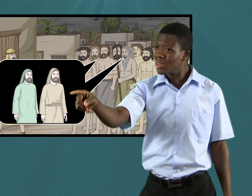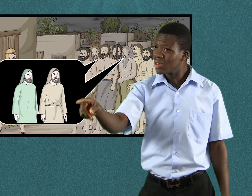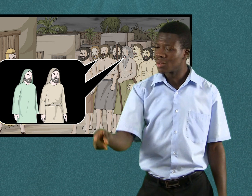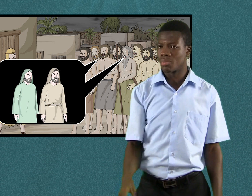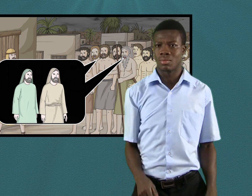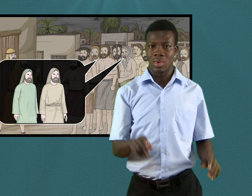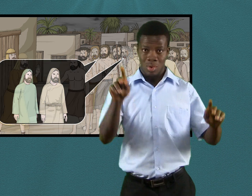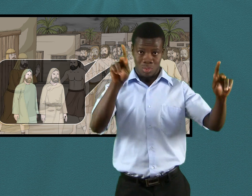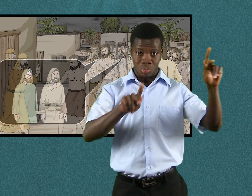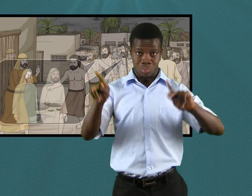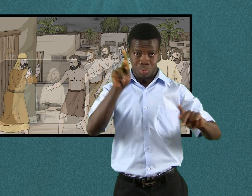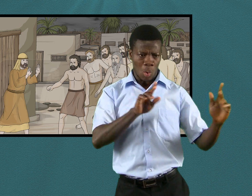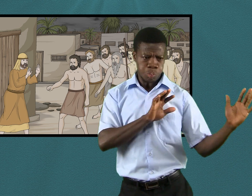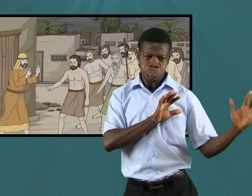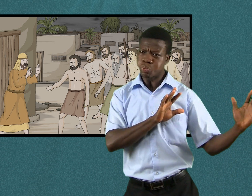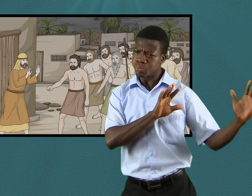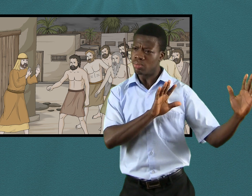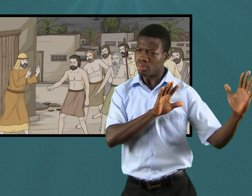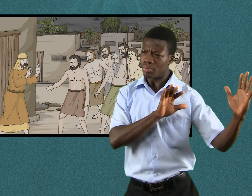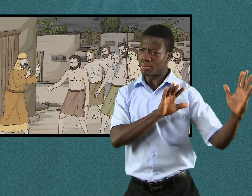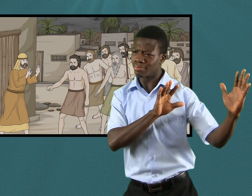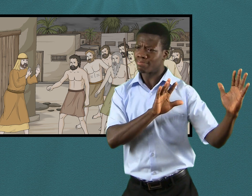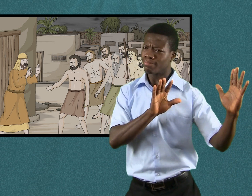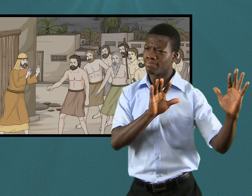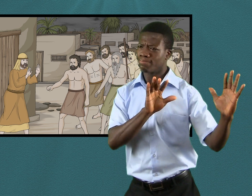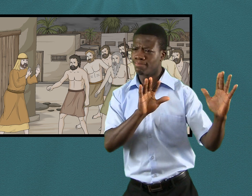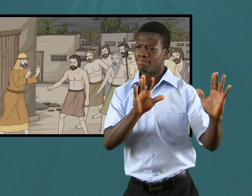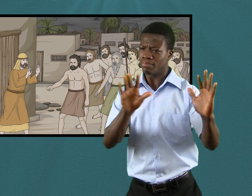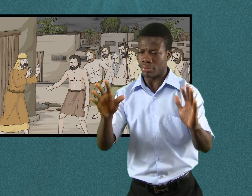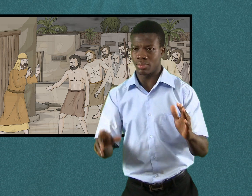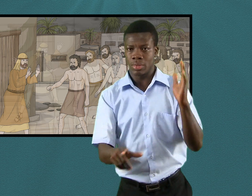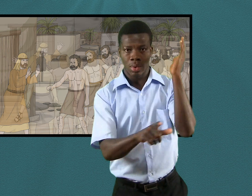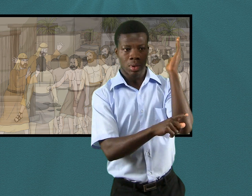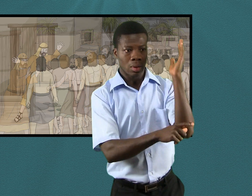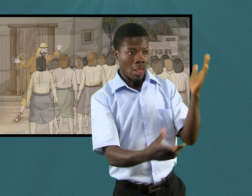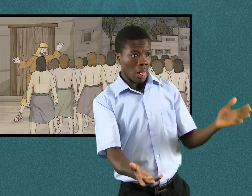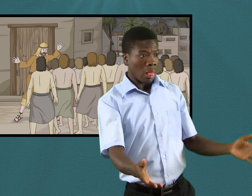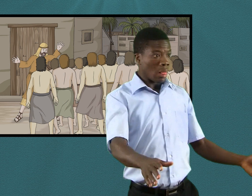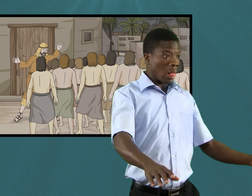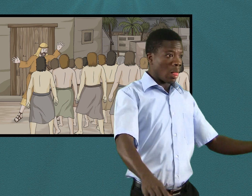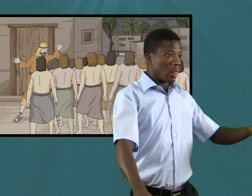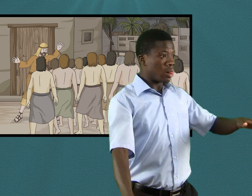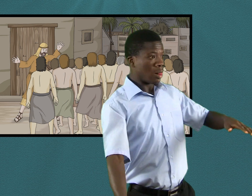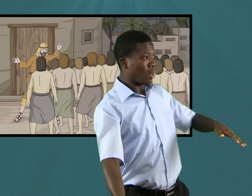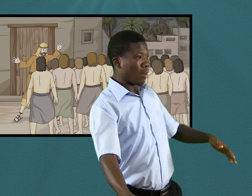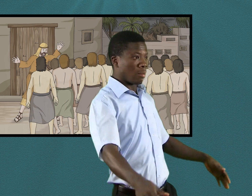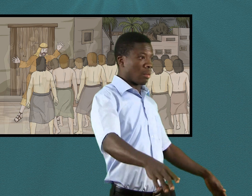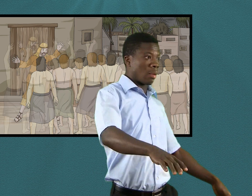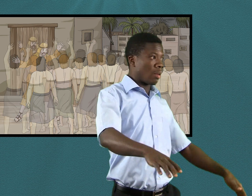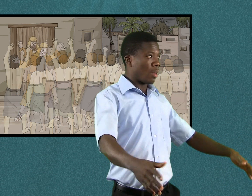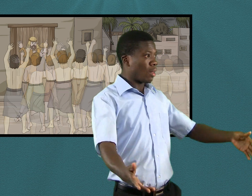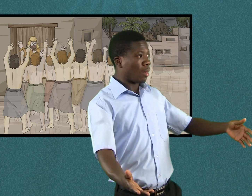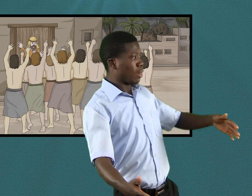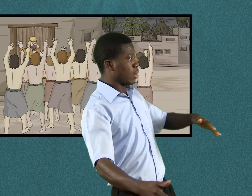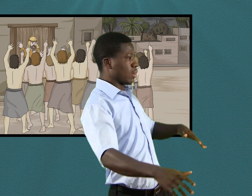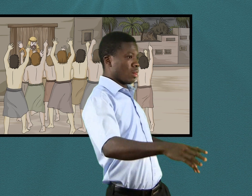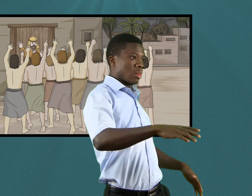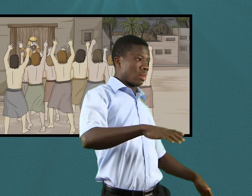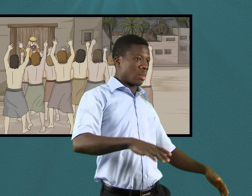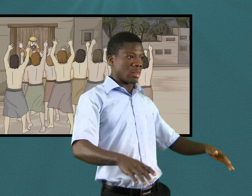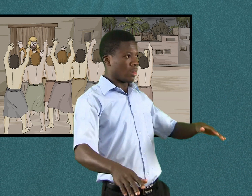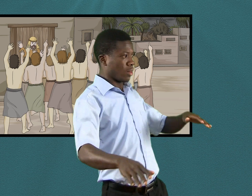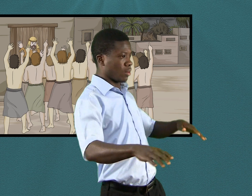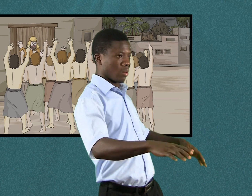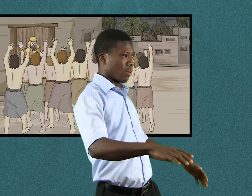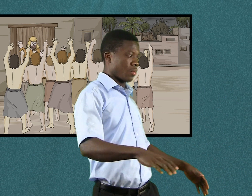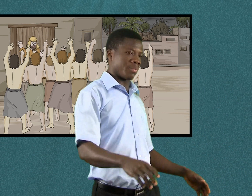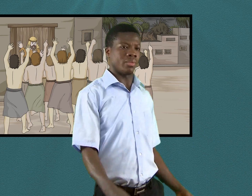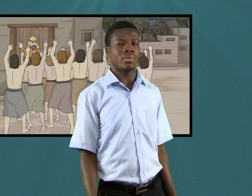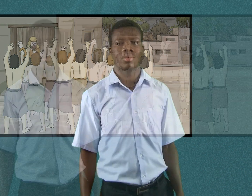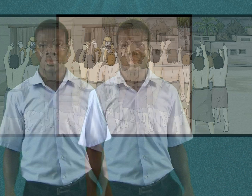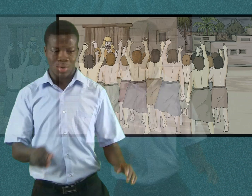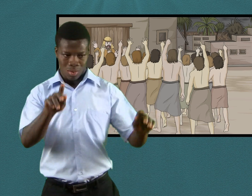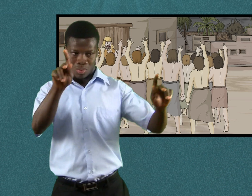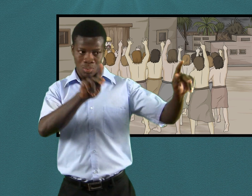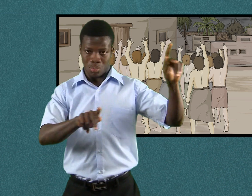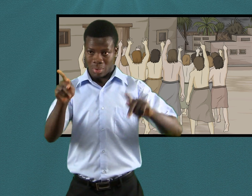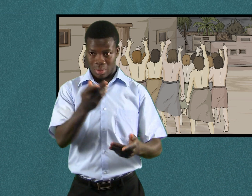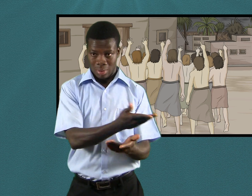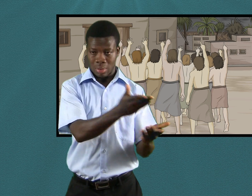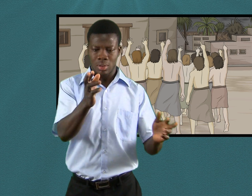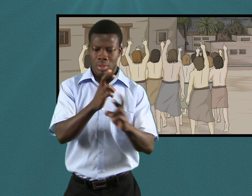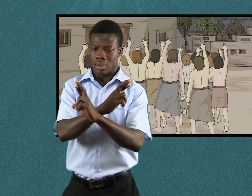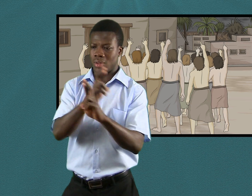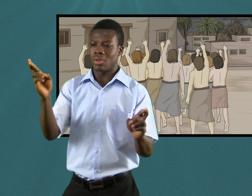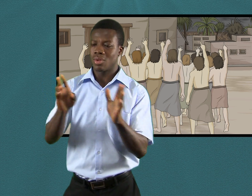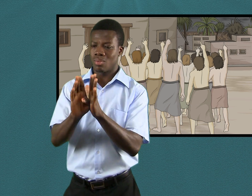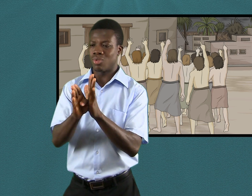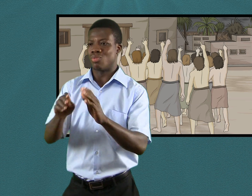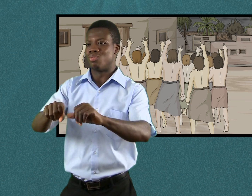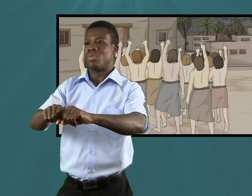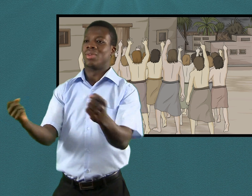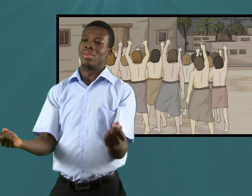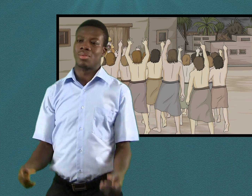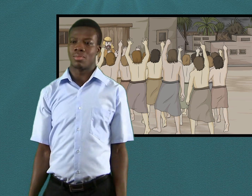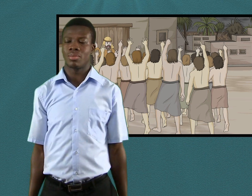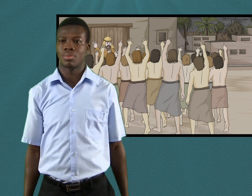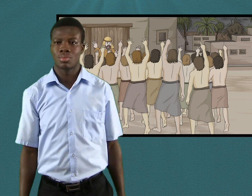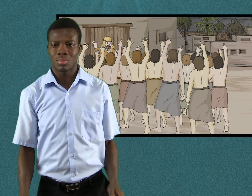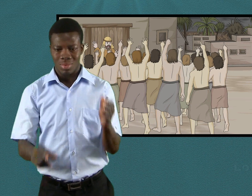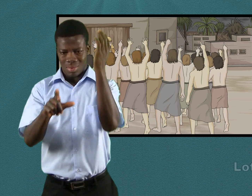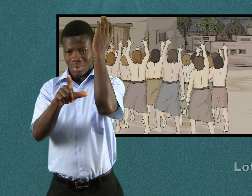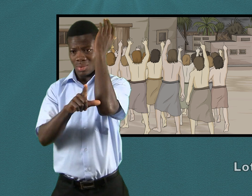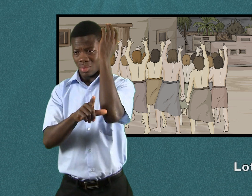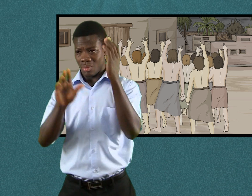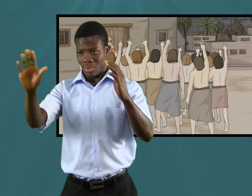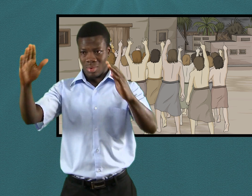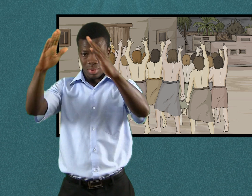And they pressed in on Lot and moved in to break down the door.